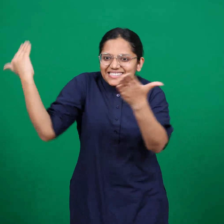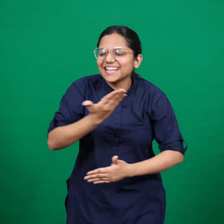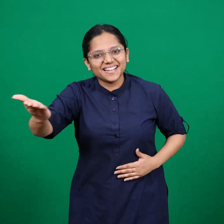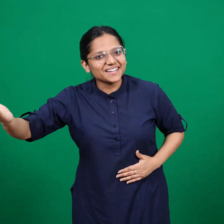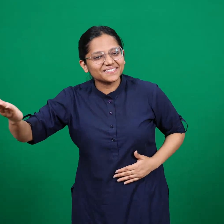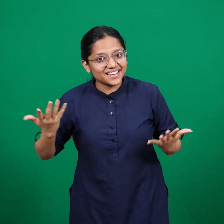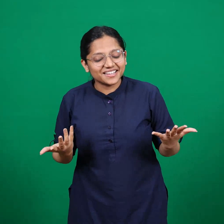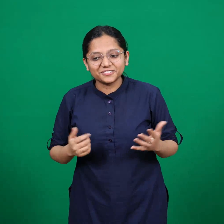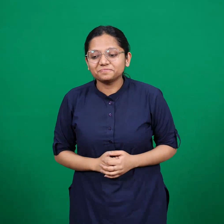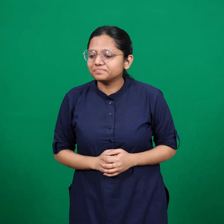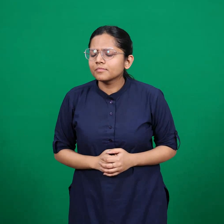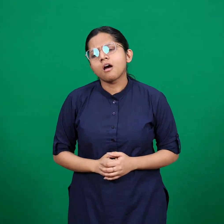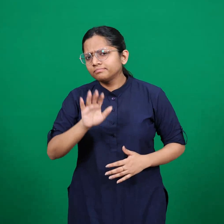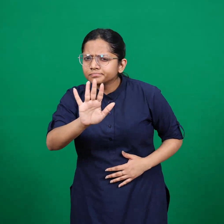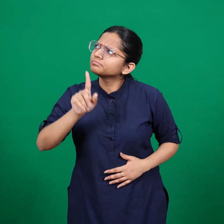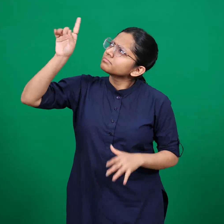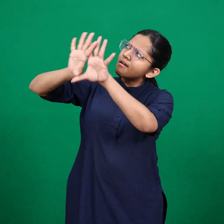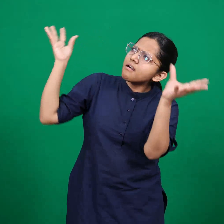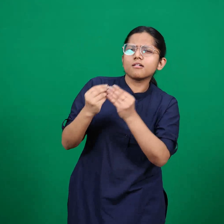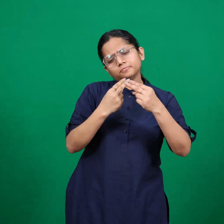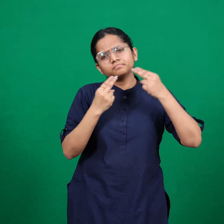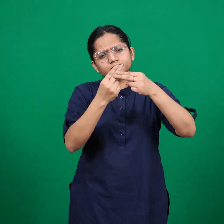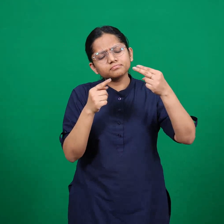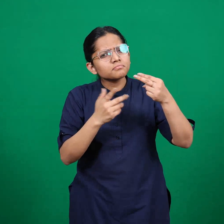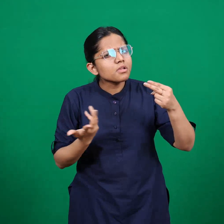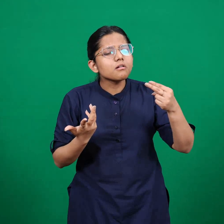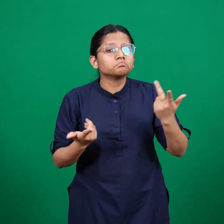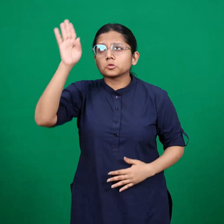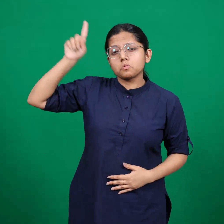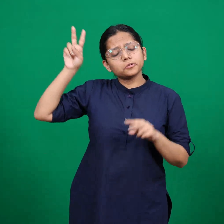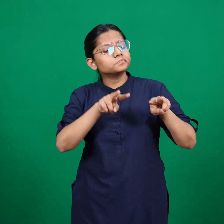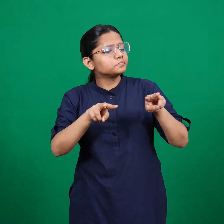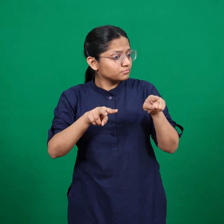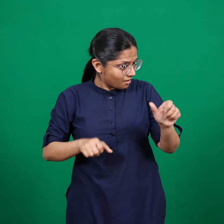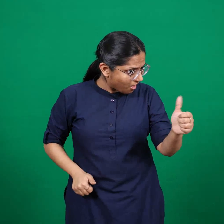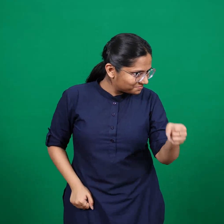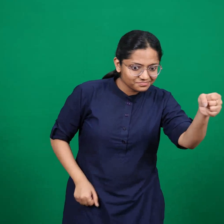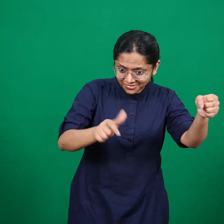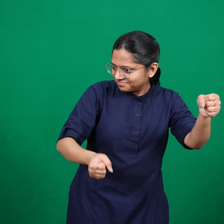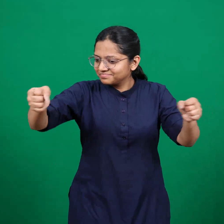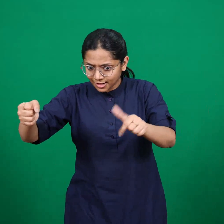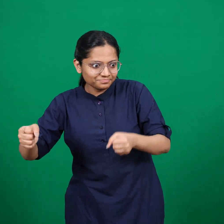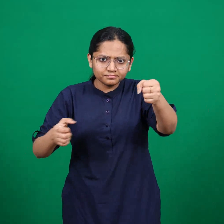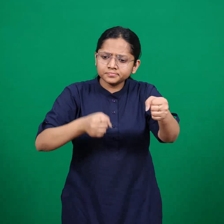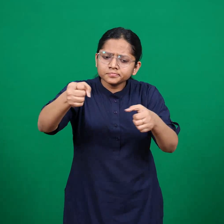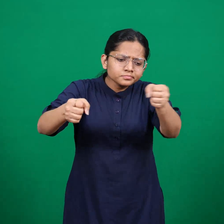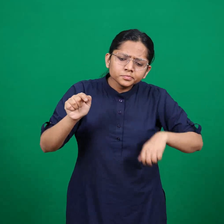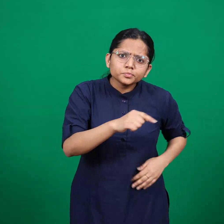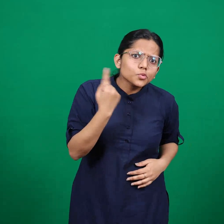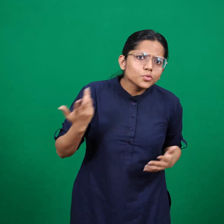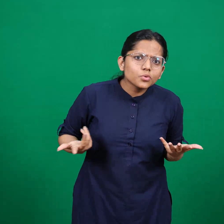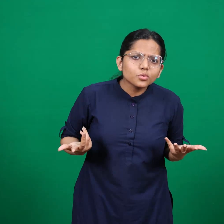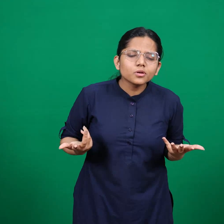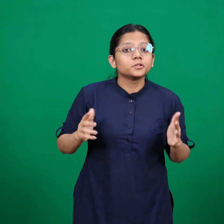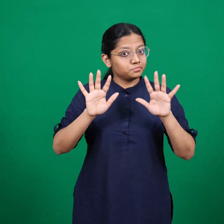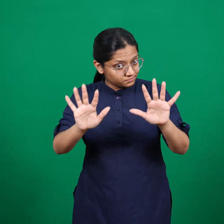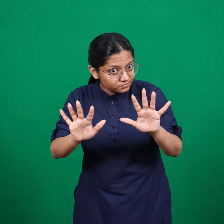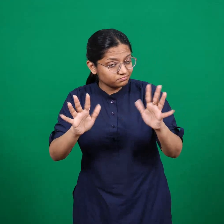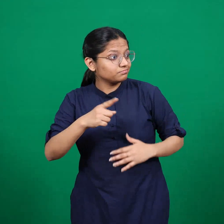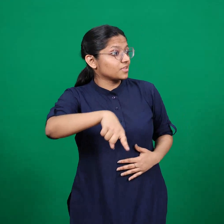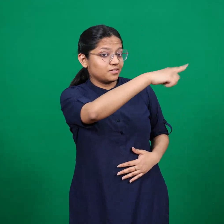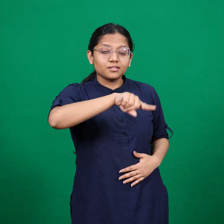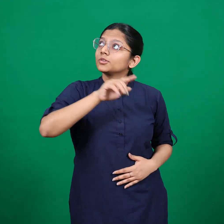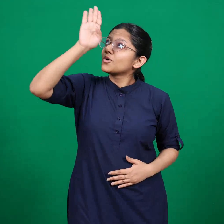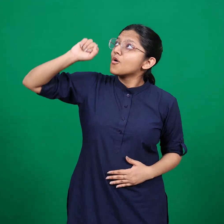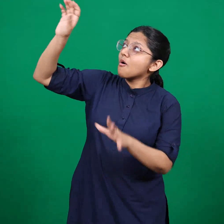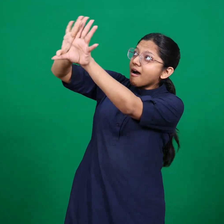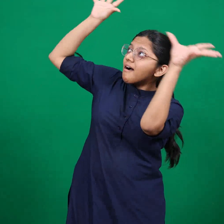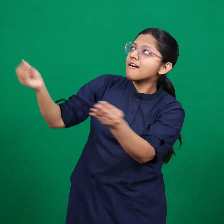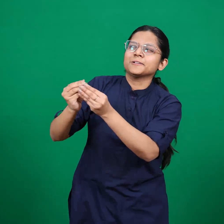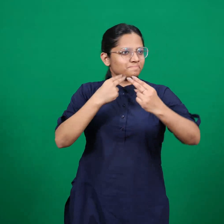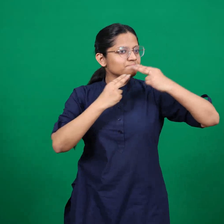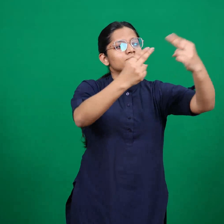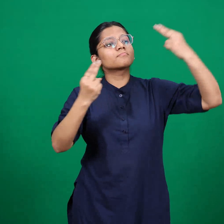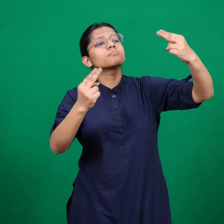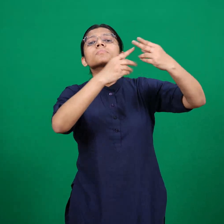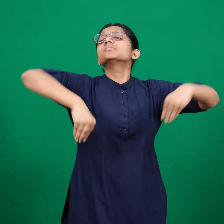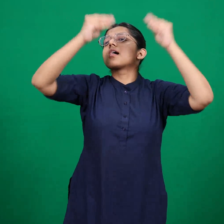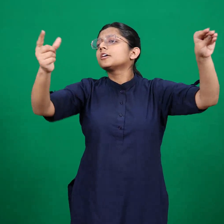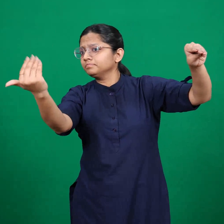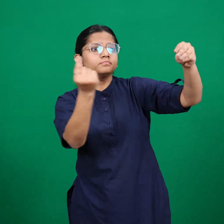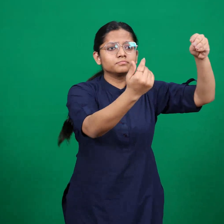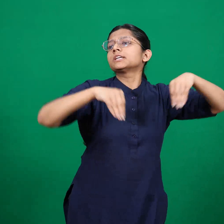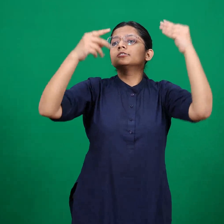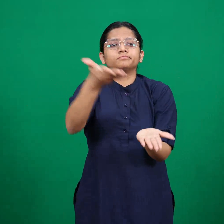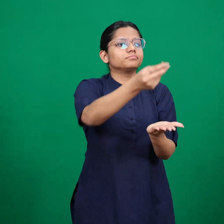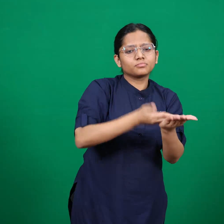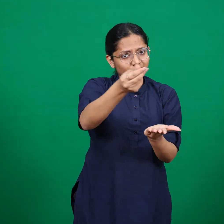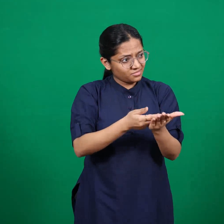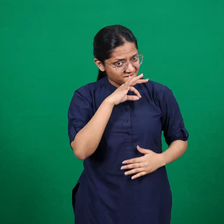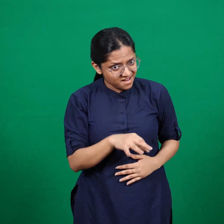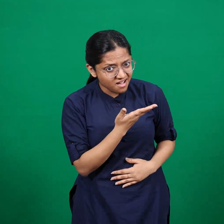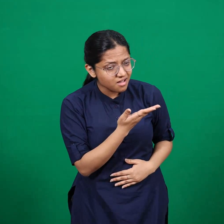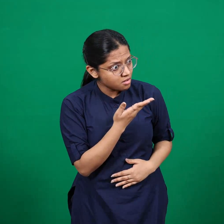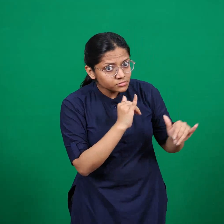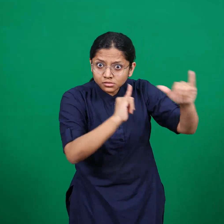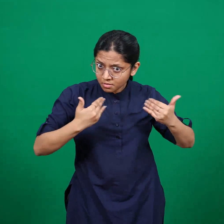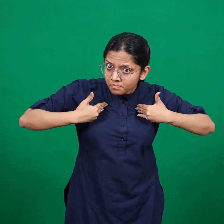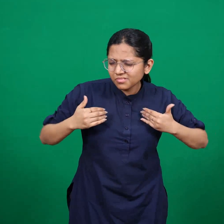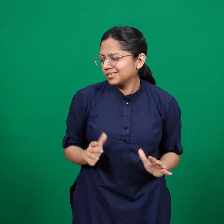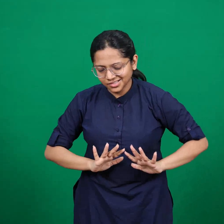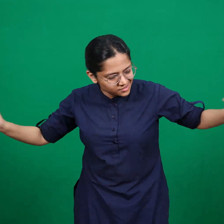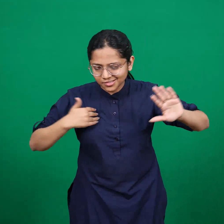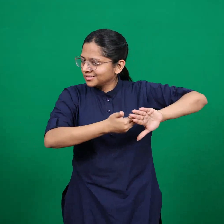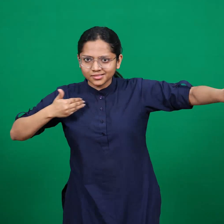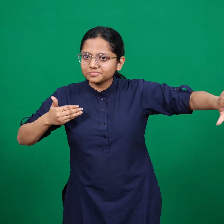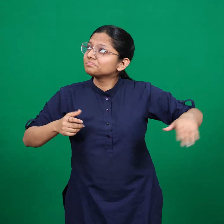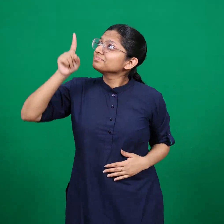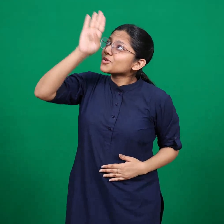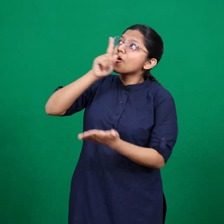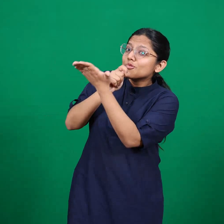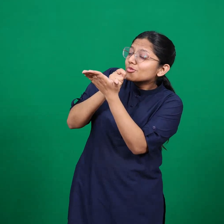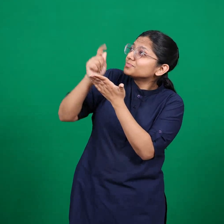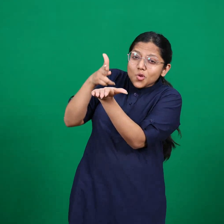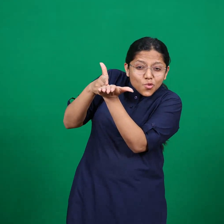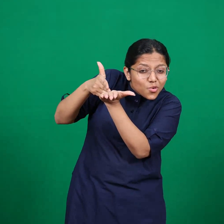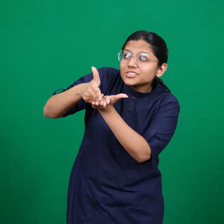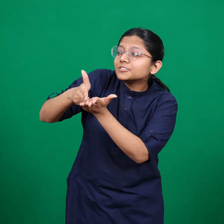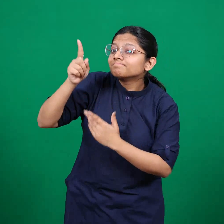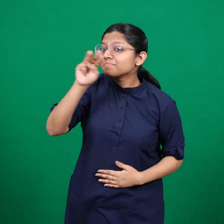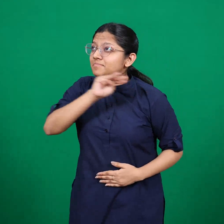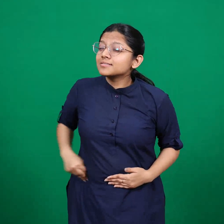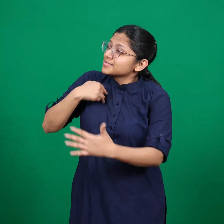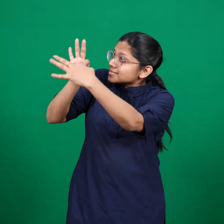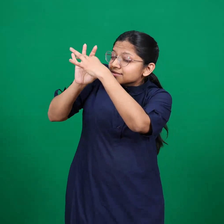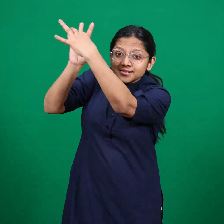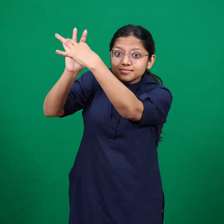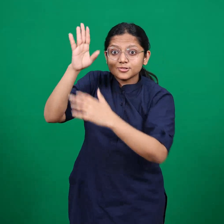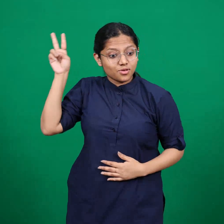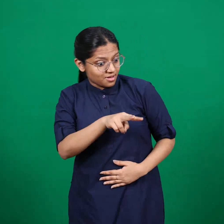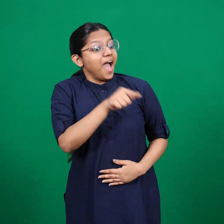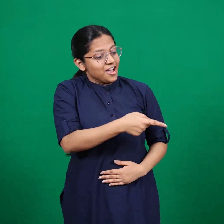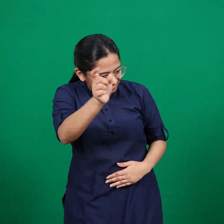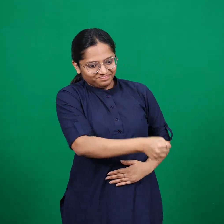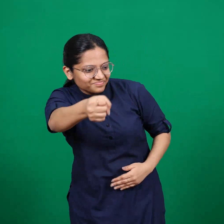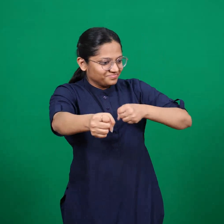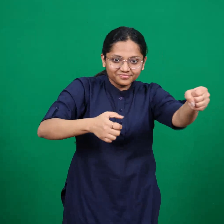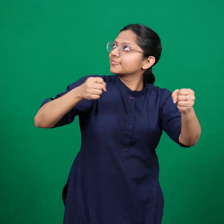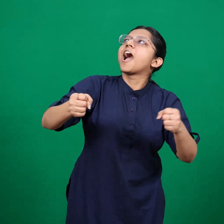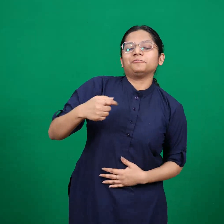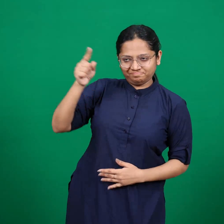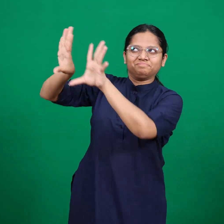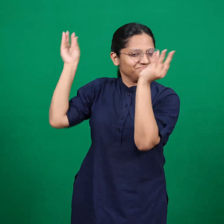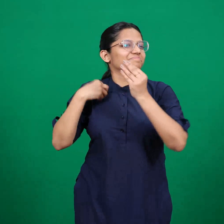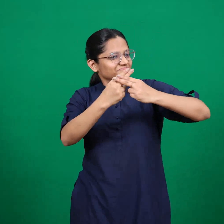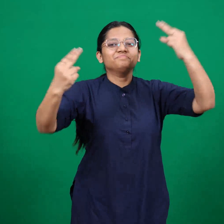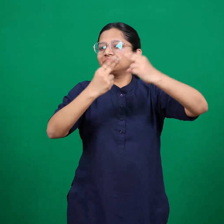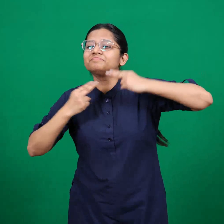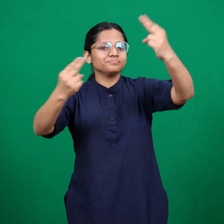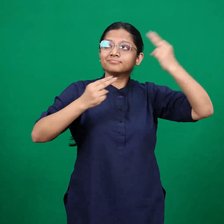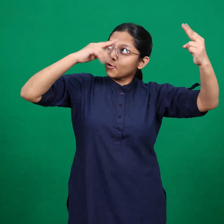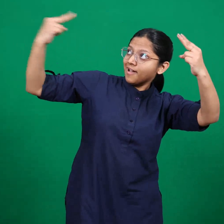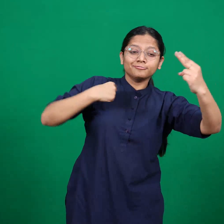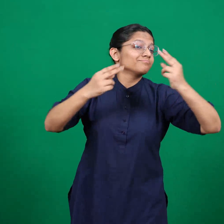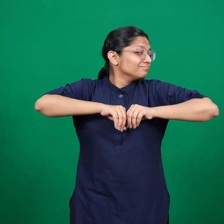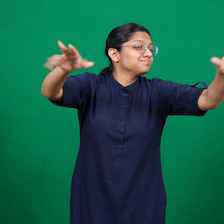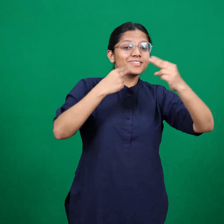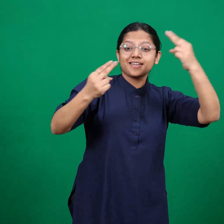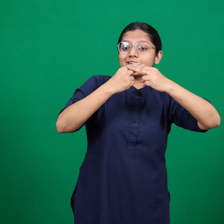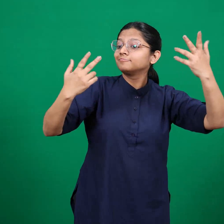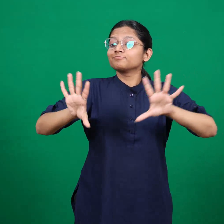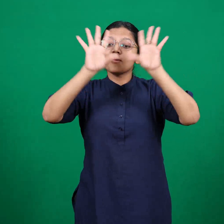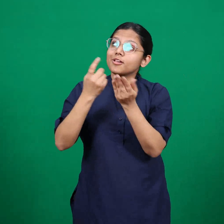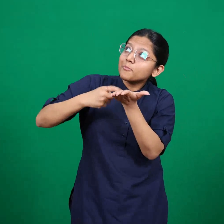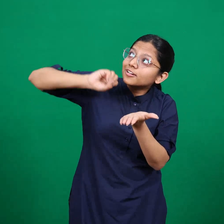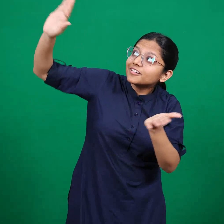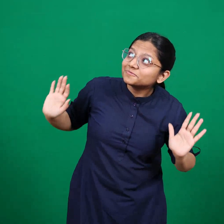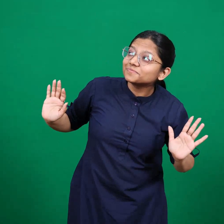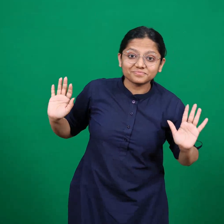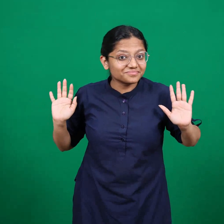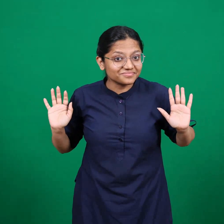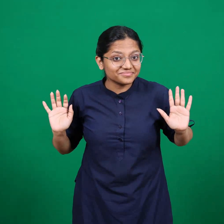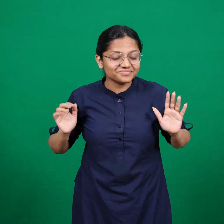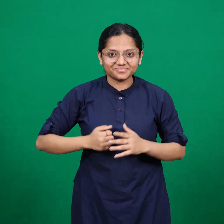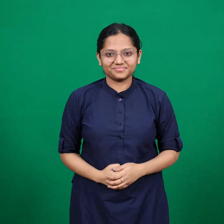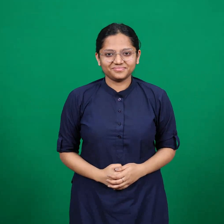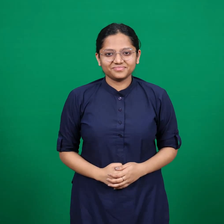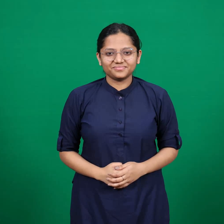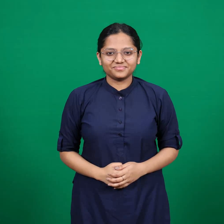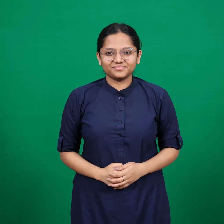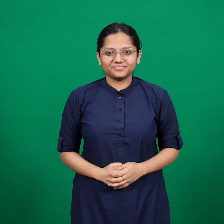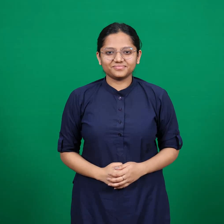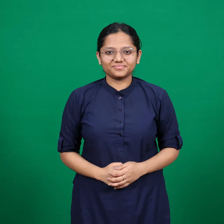And who is qualified for such a task? For we are not like so many others, who peddle the word of God for profit. On the contrary, in Christ we speak before God with sincerity, as men sent from God.